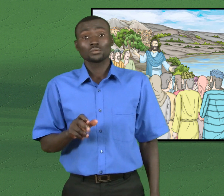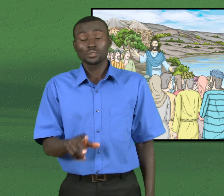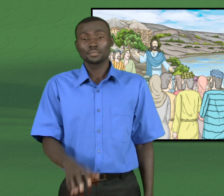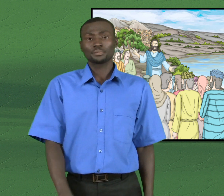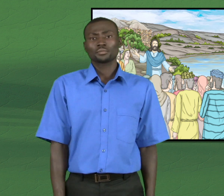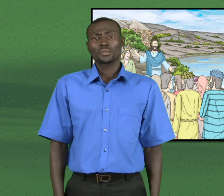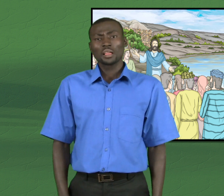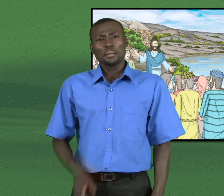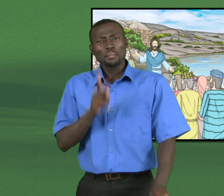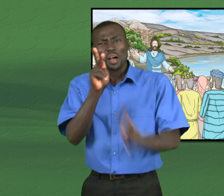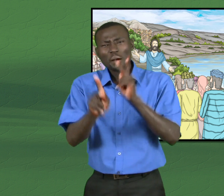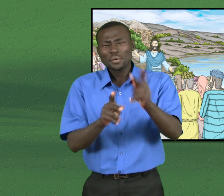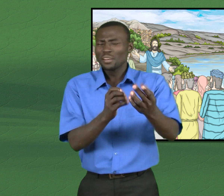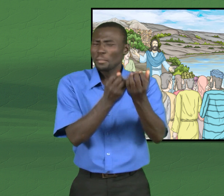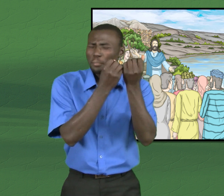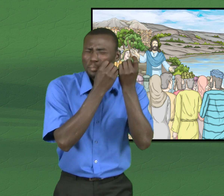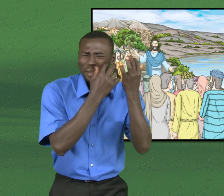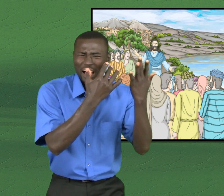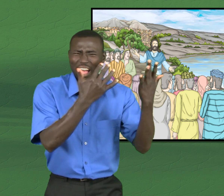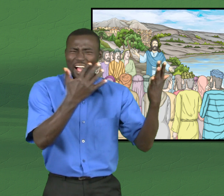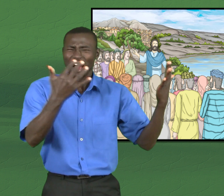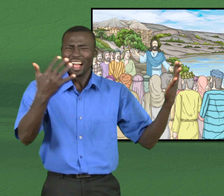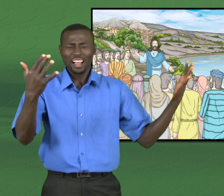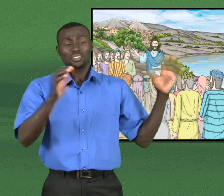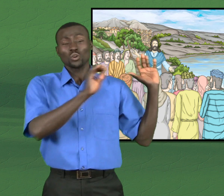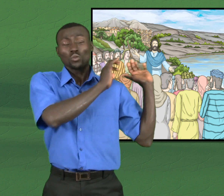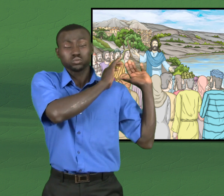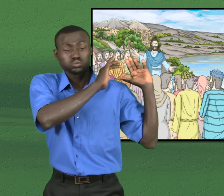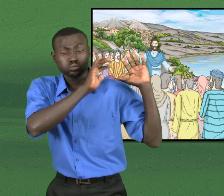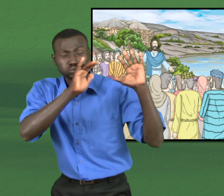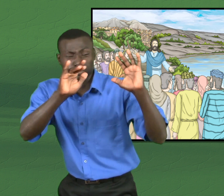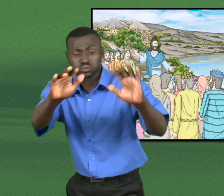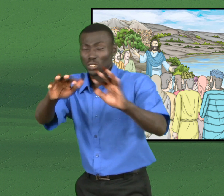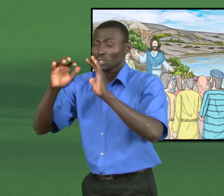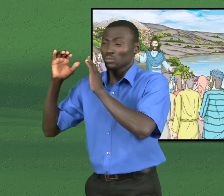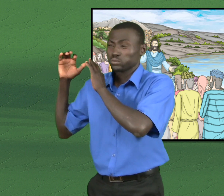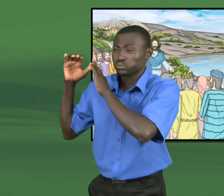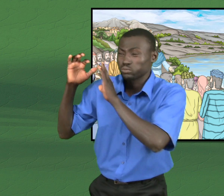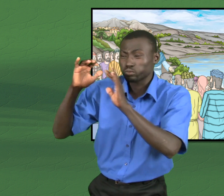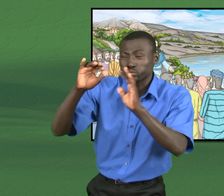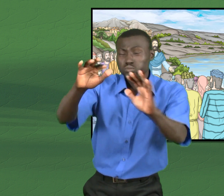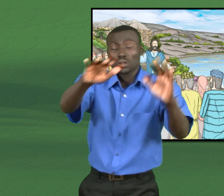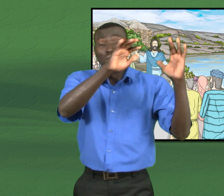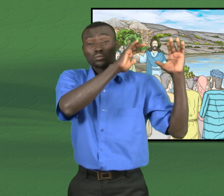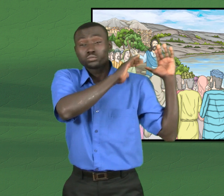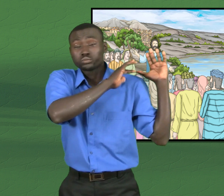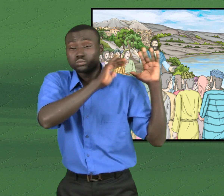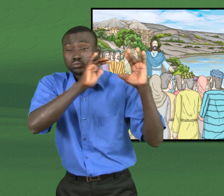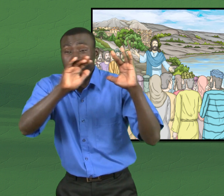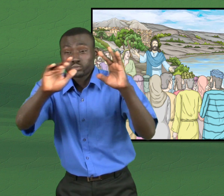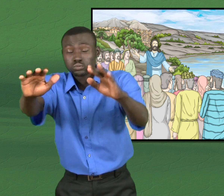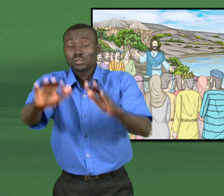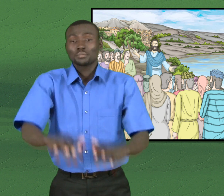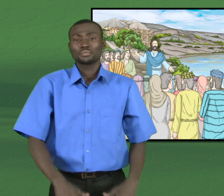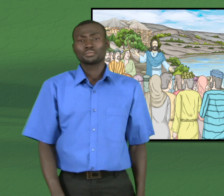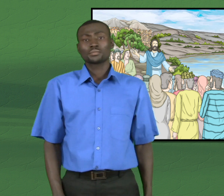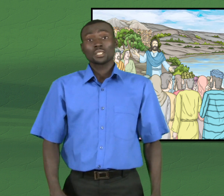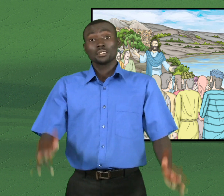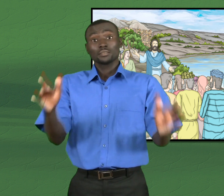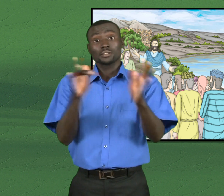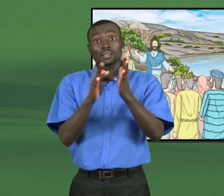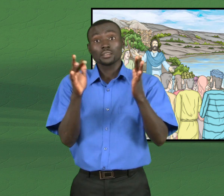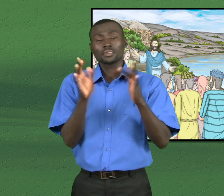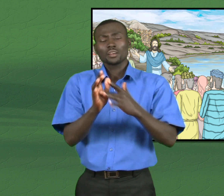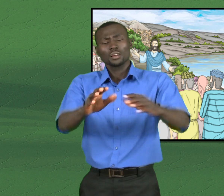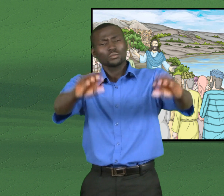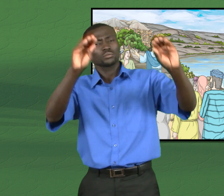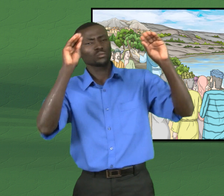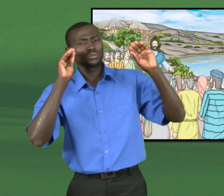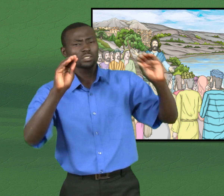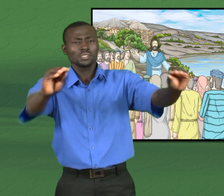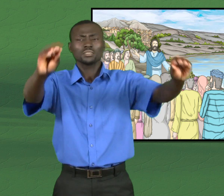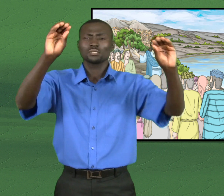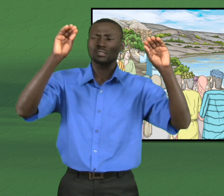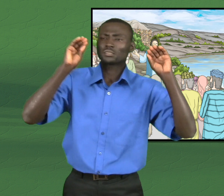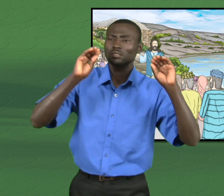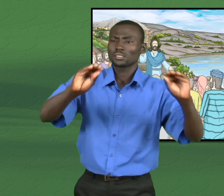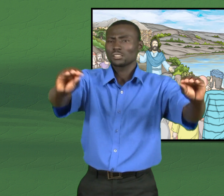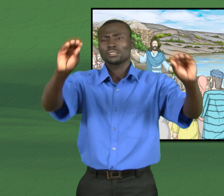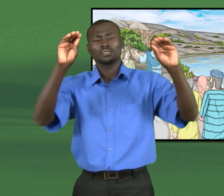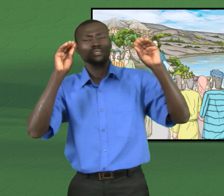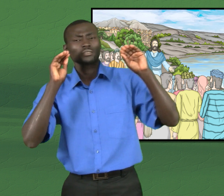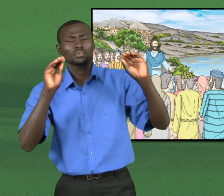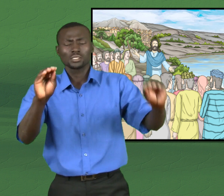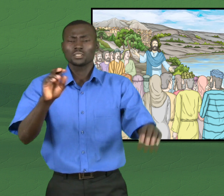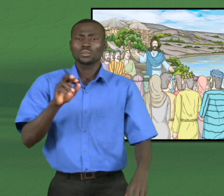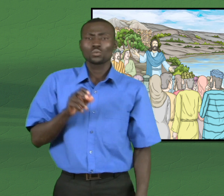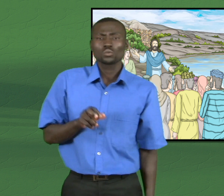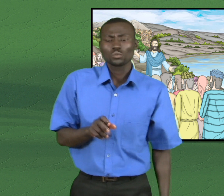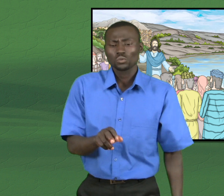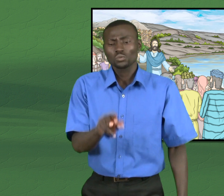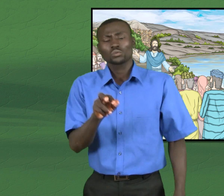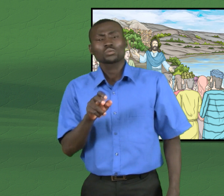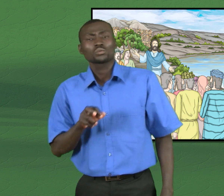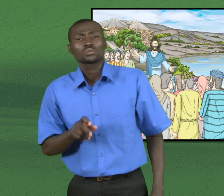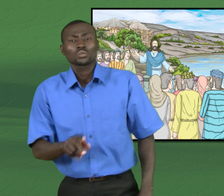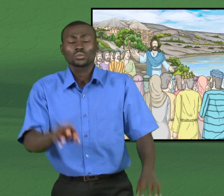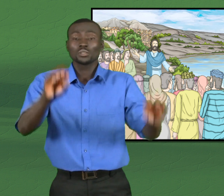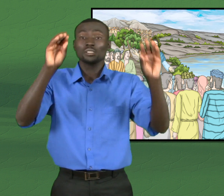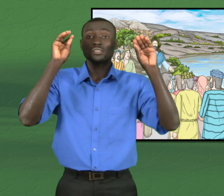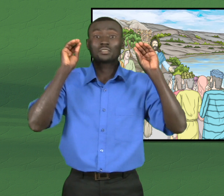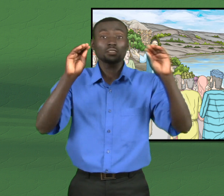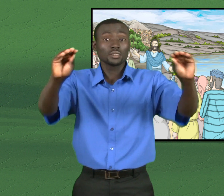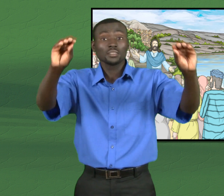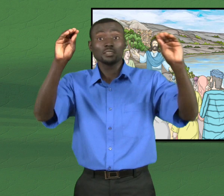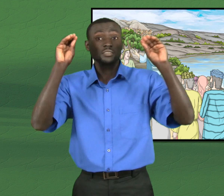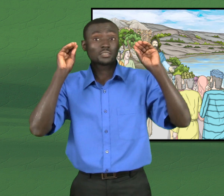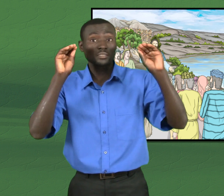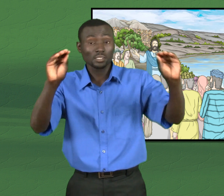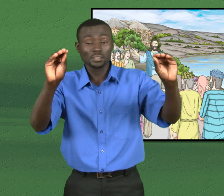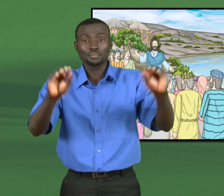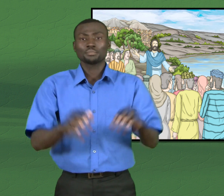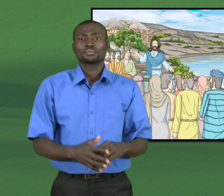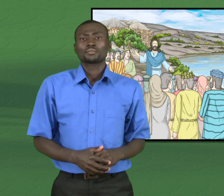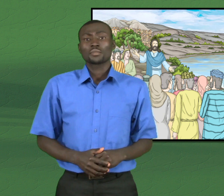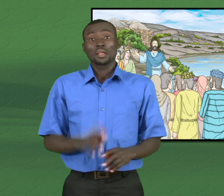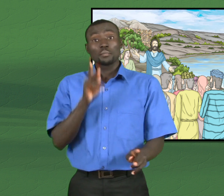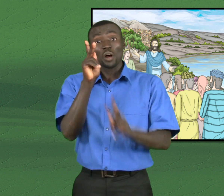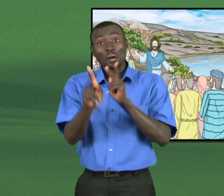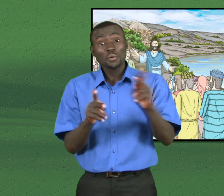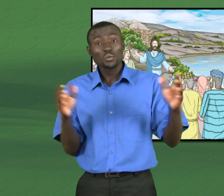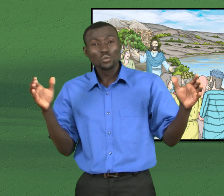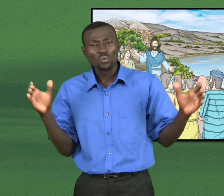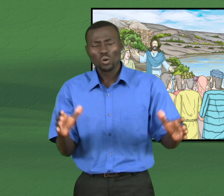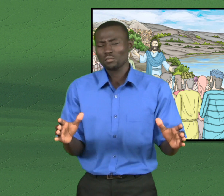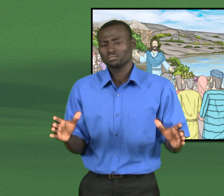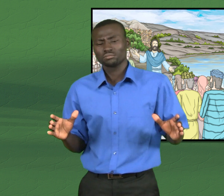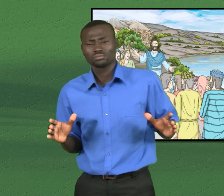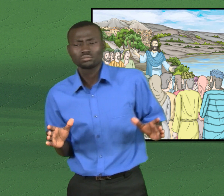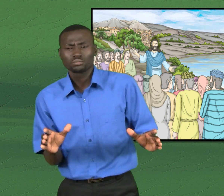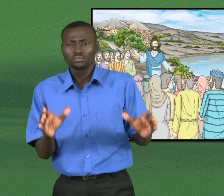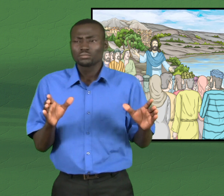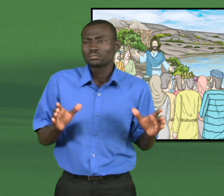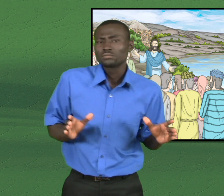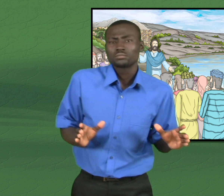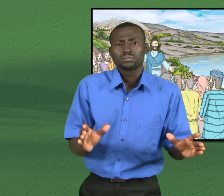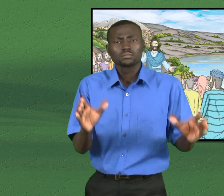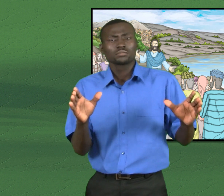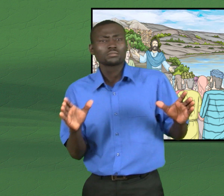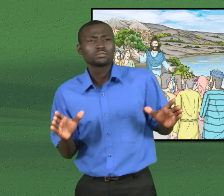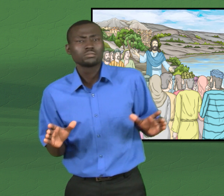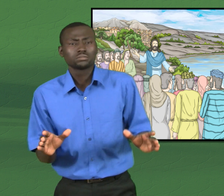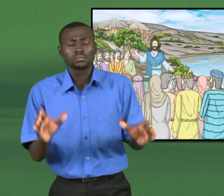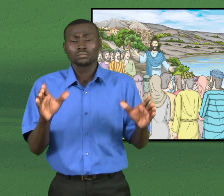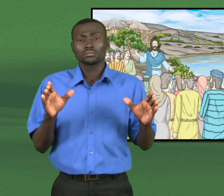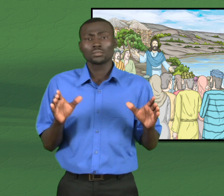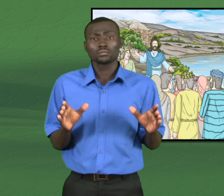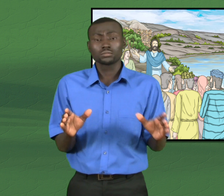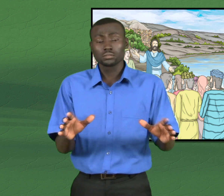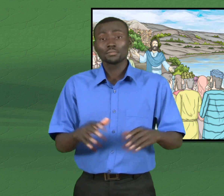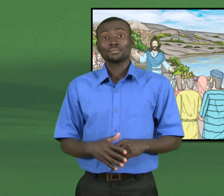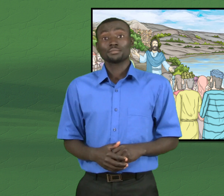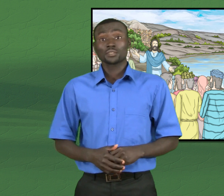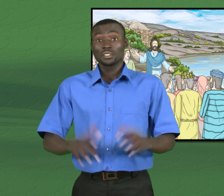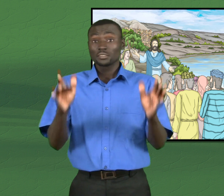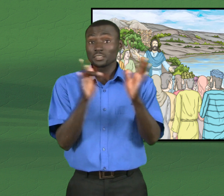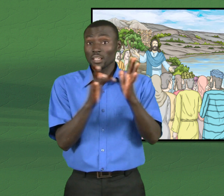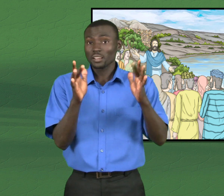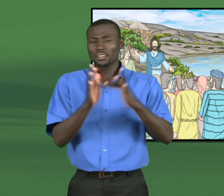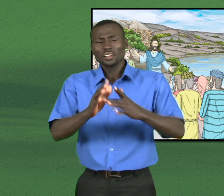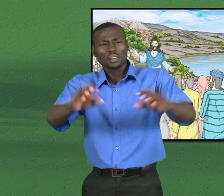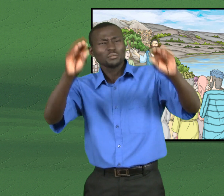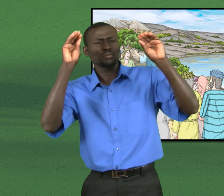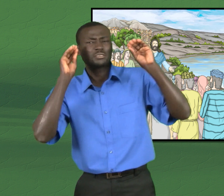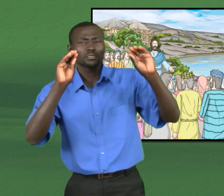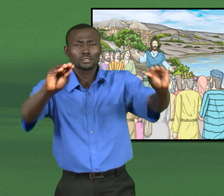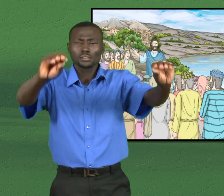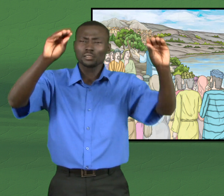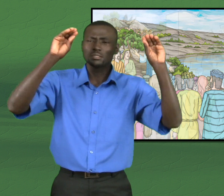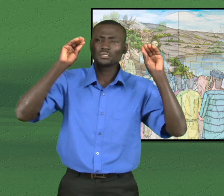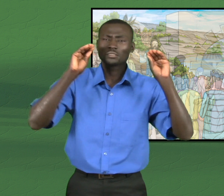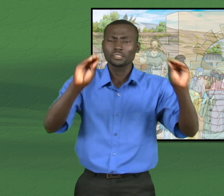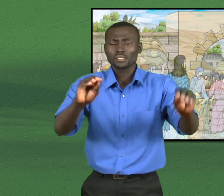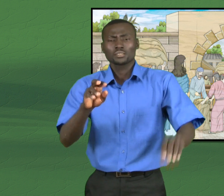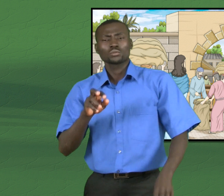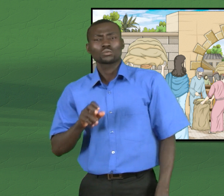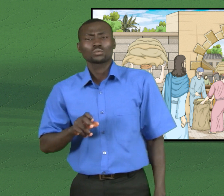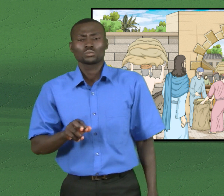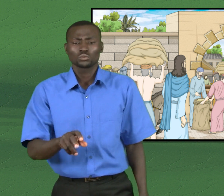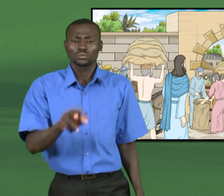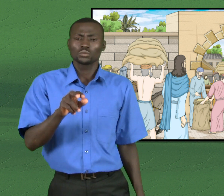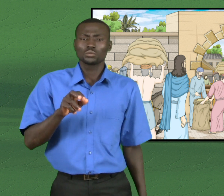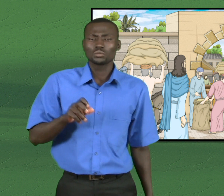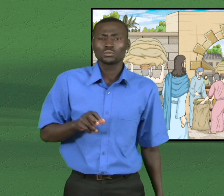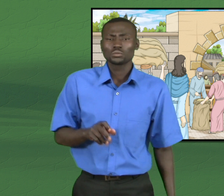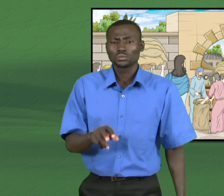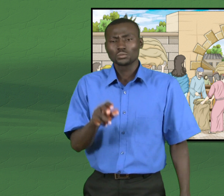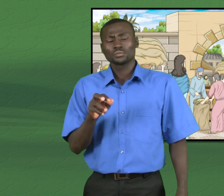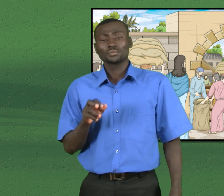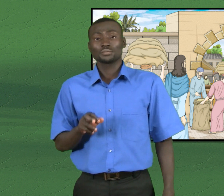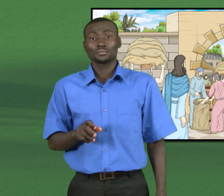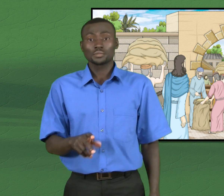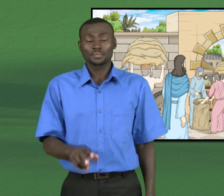All the people came to Him, and He taught them there.